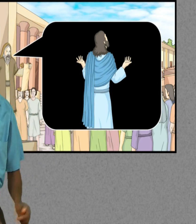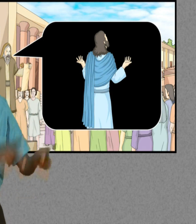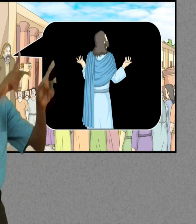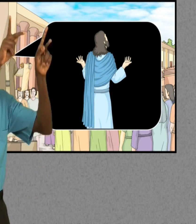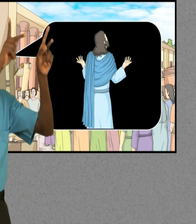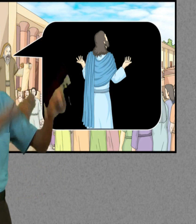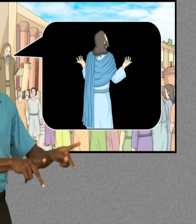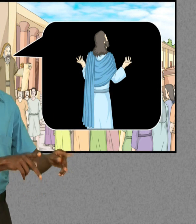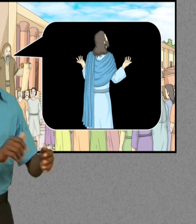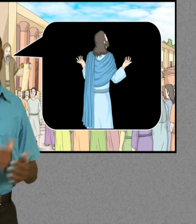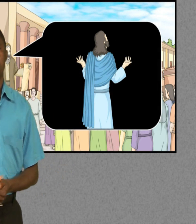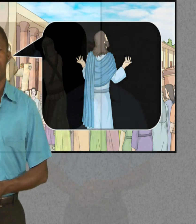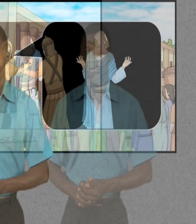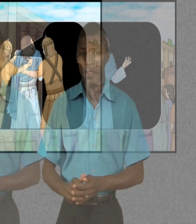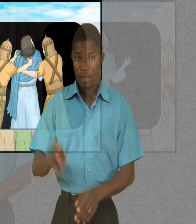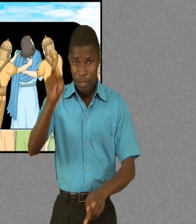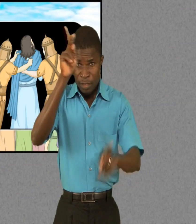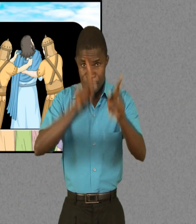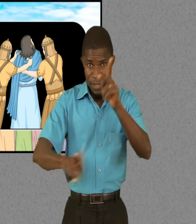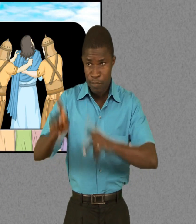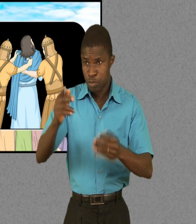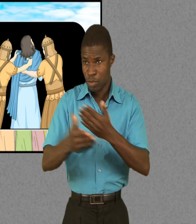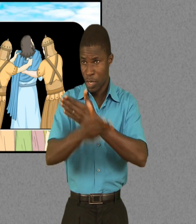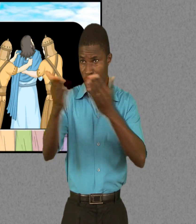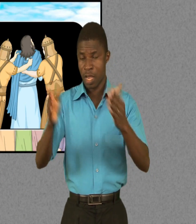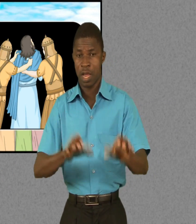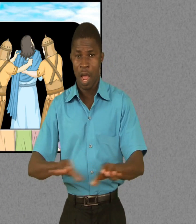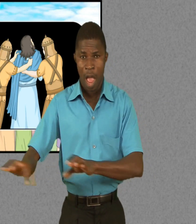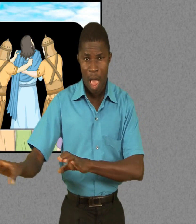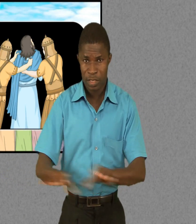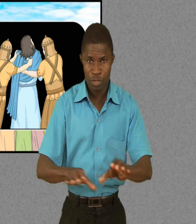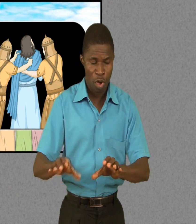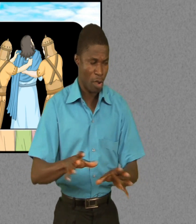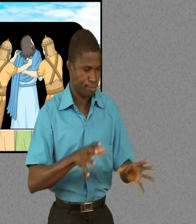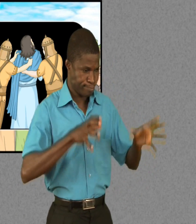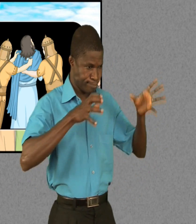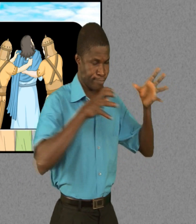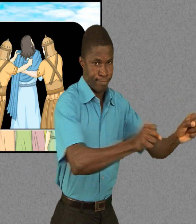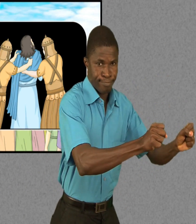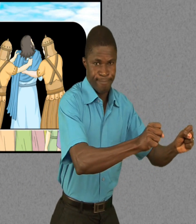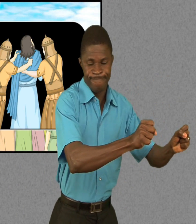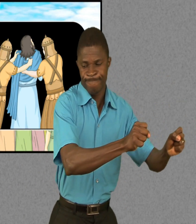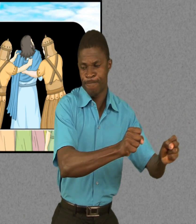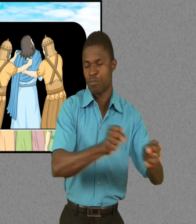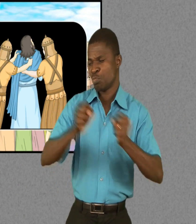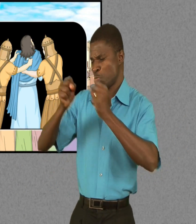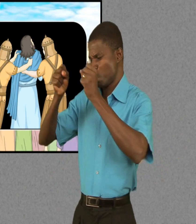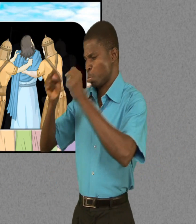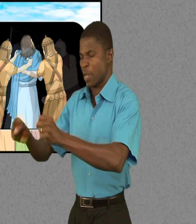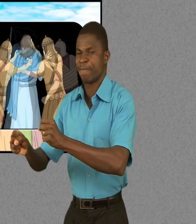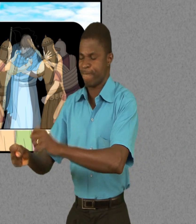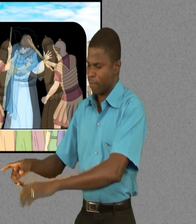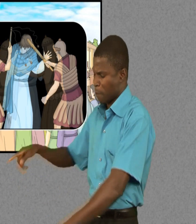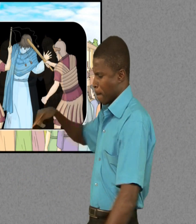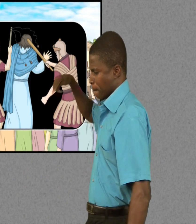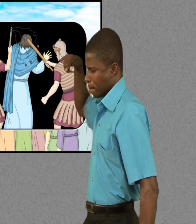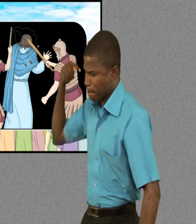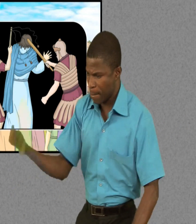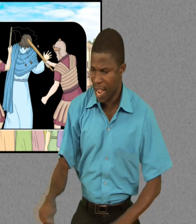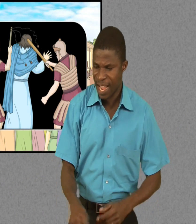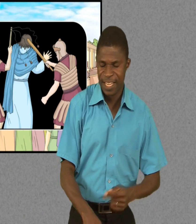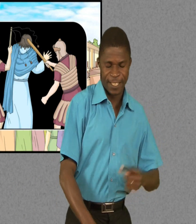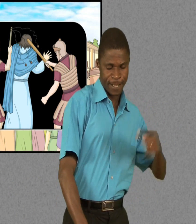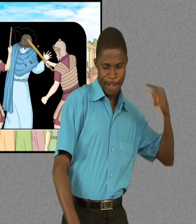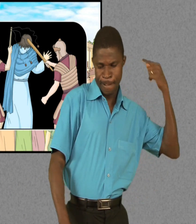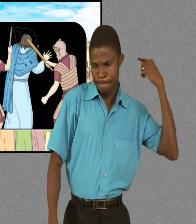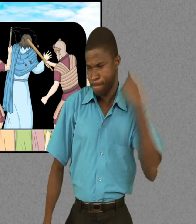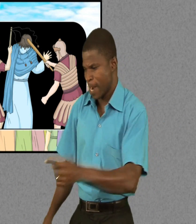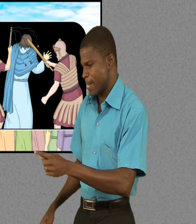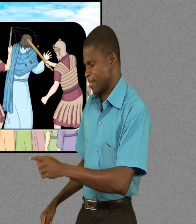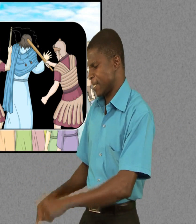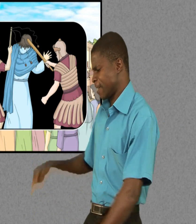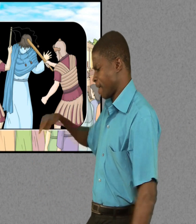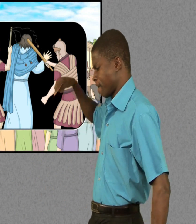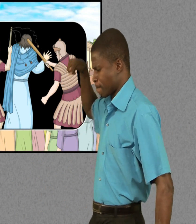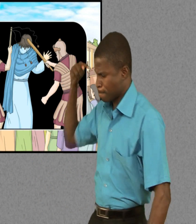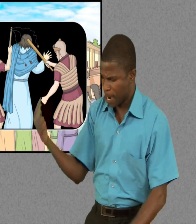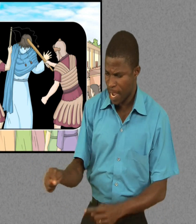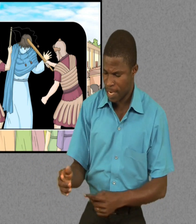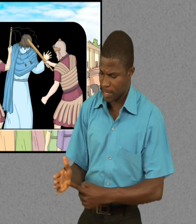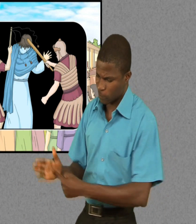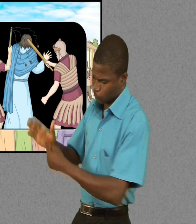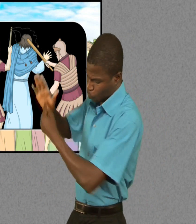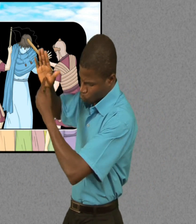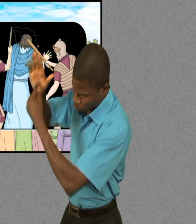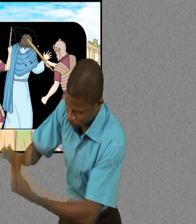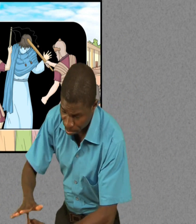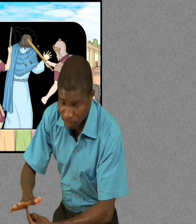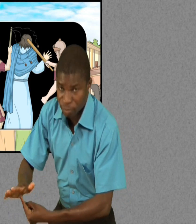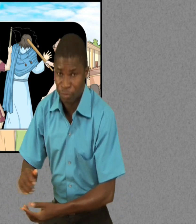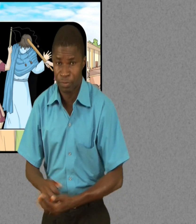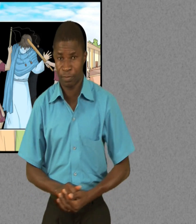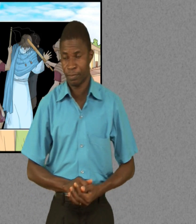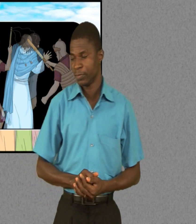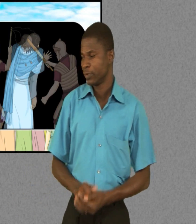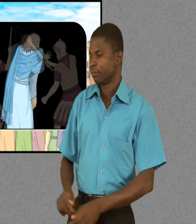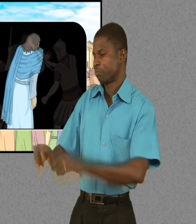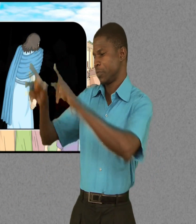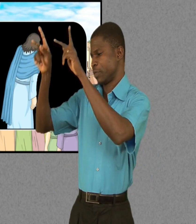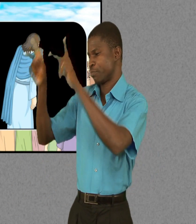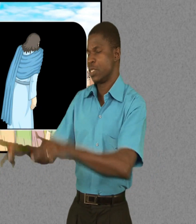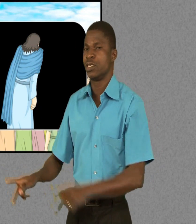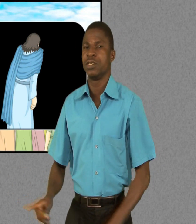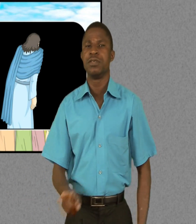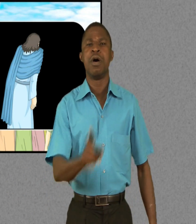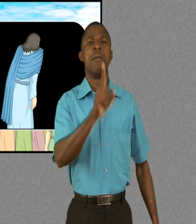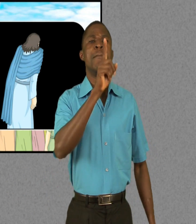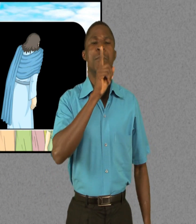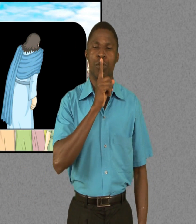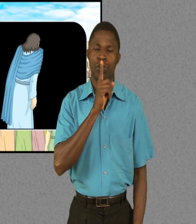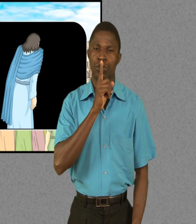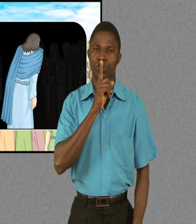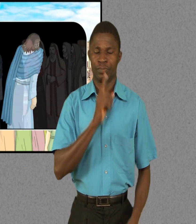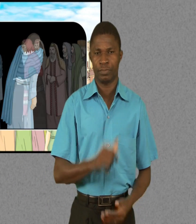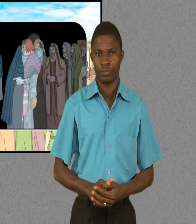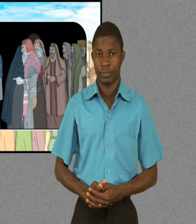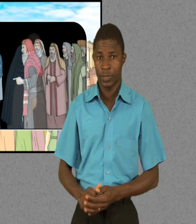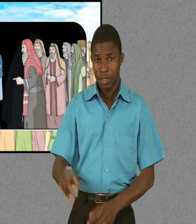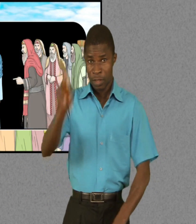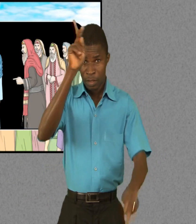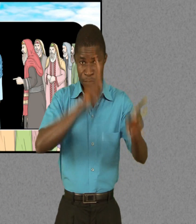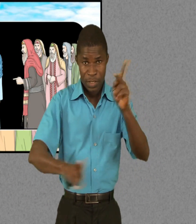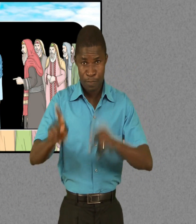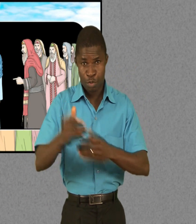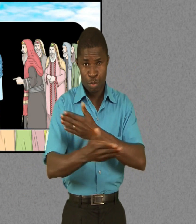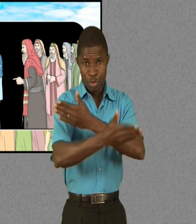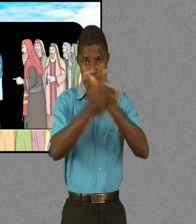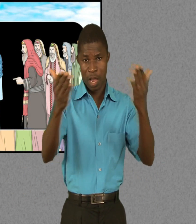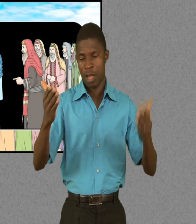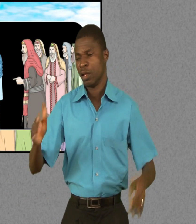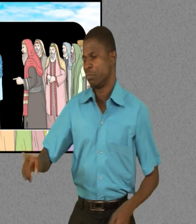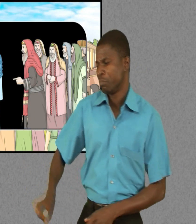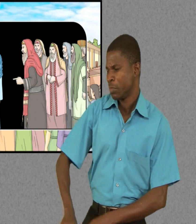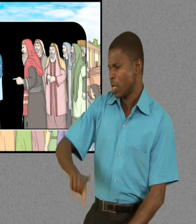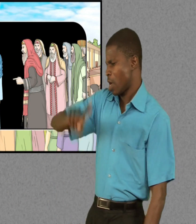He was oppressed and afflicted, yet He did not open His mouth. He was led like a lamb to the slaughter, and as a sheep before her shearers is silent, so He did not open His mouth.